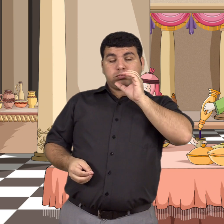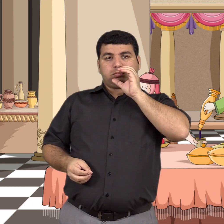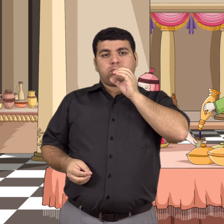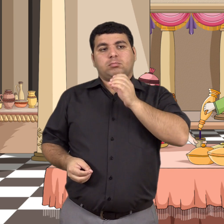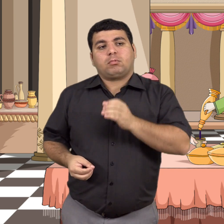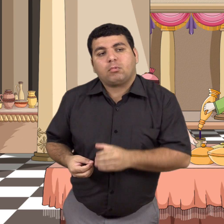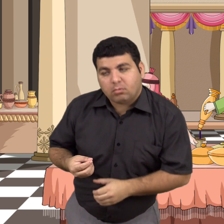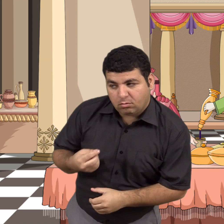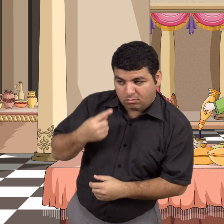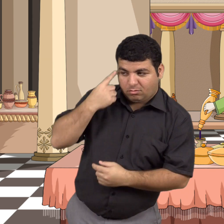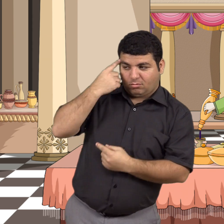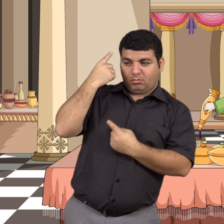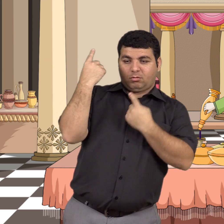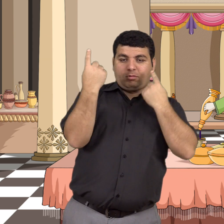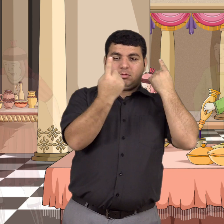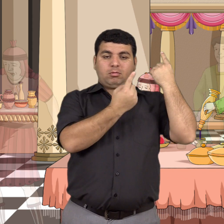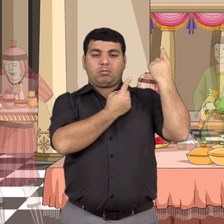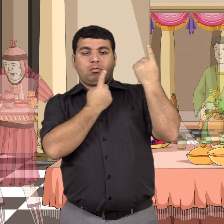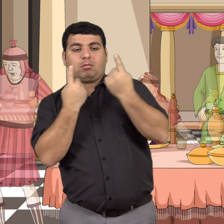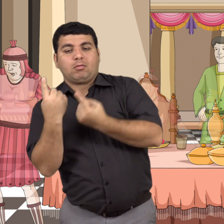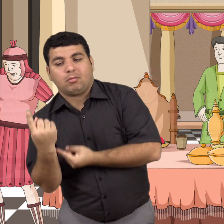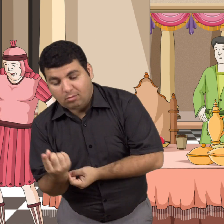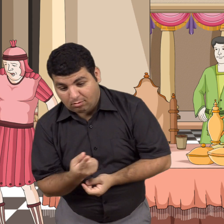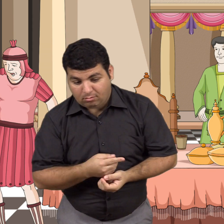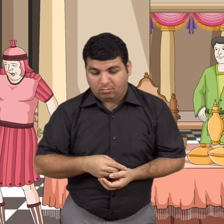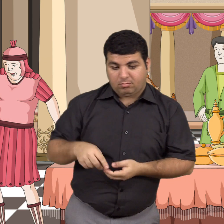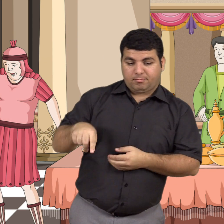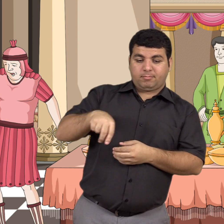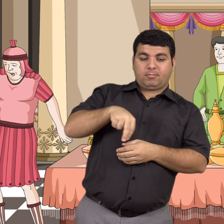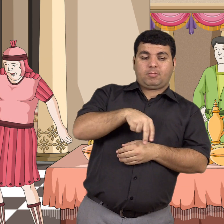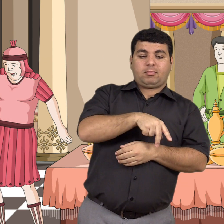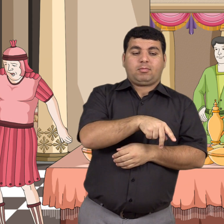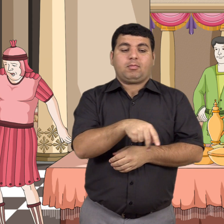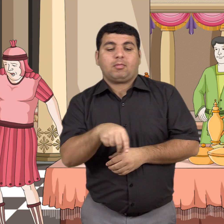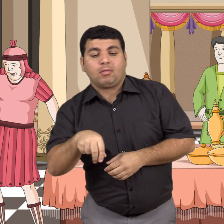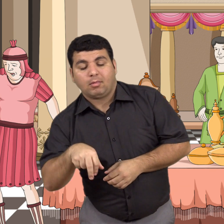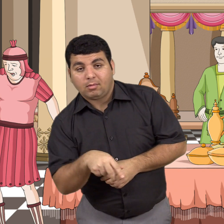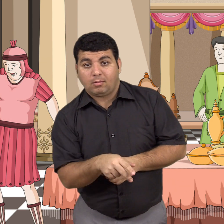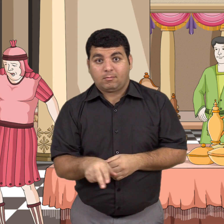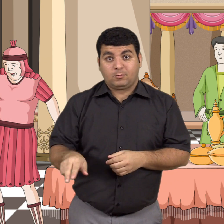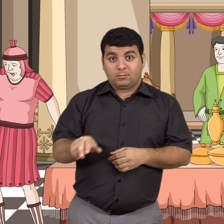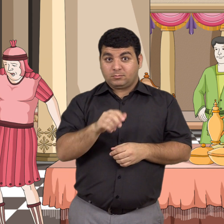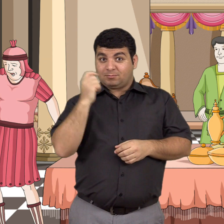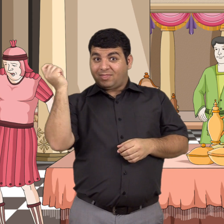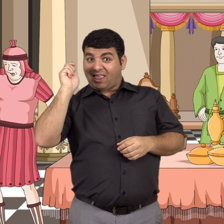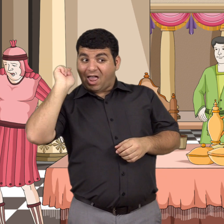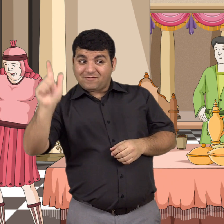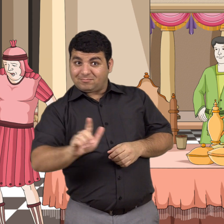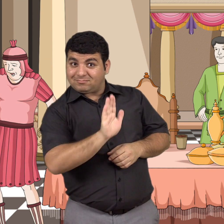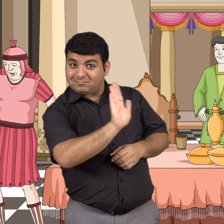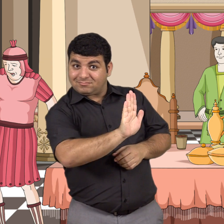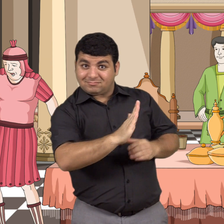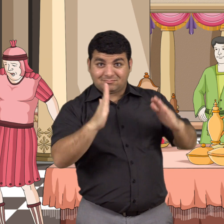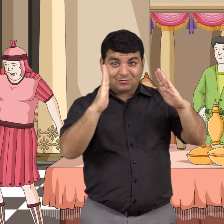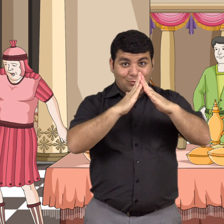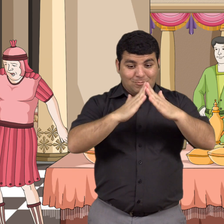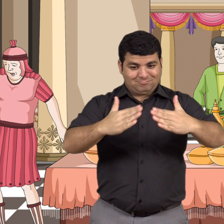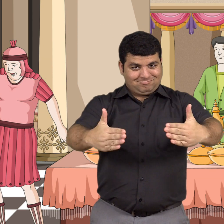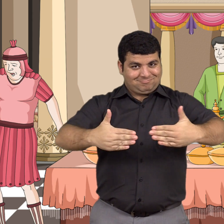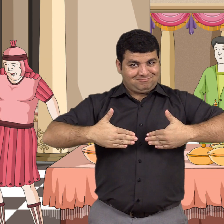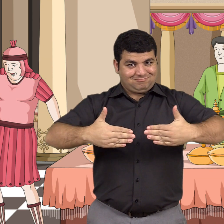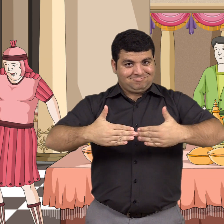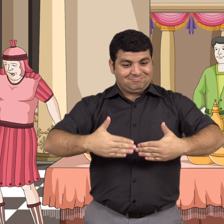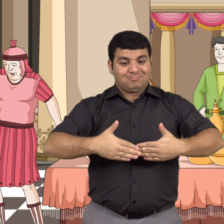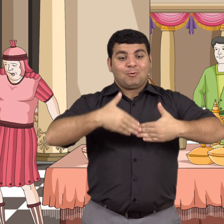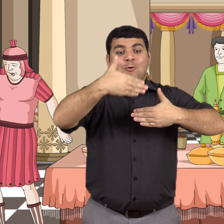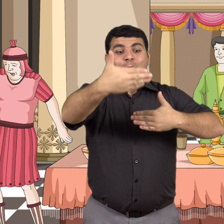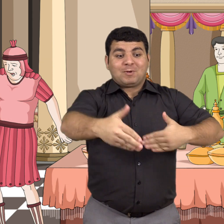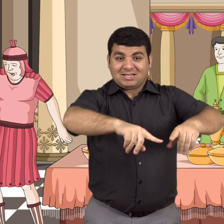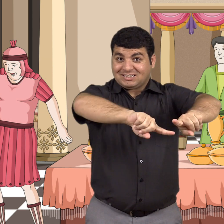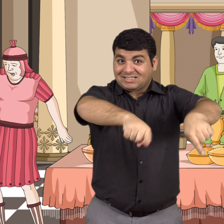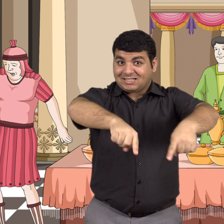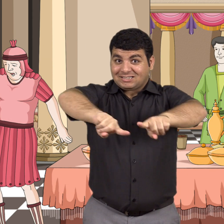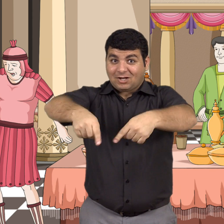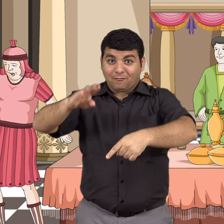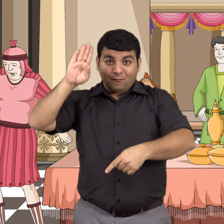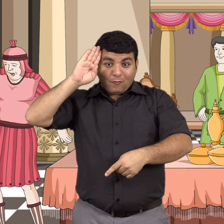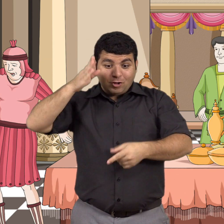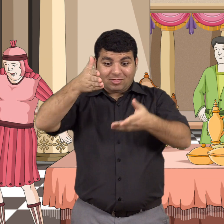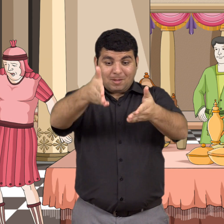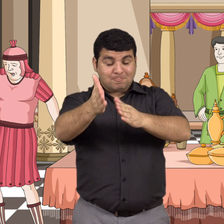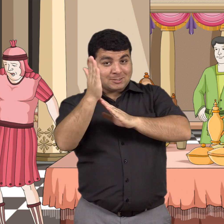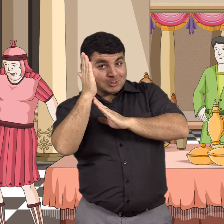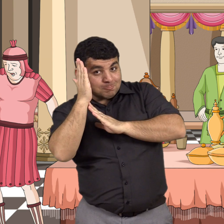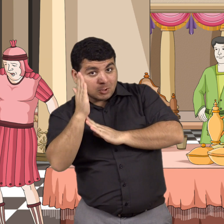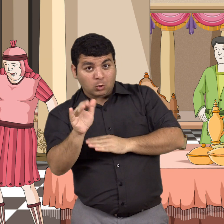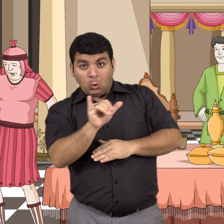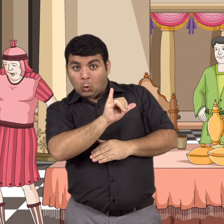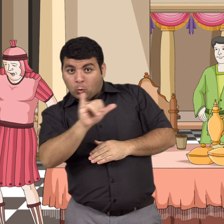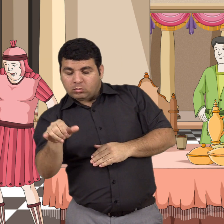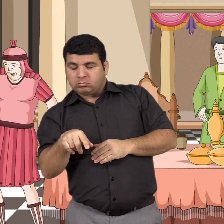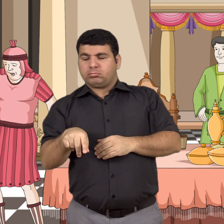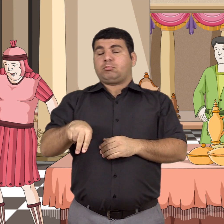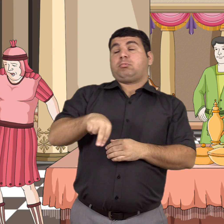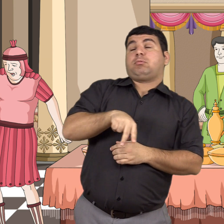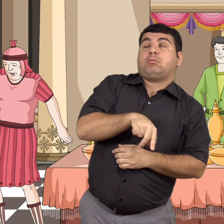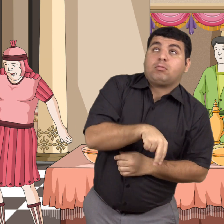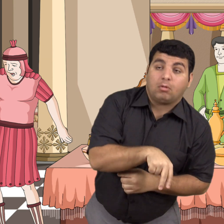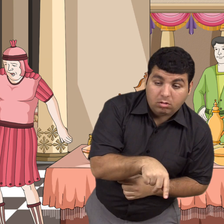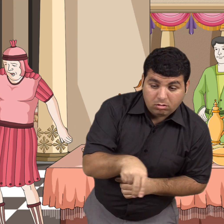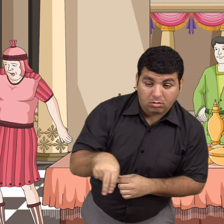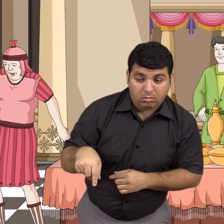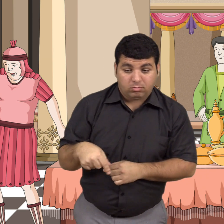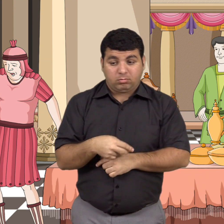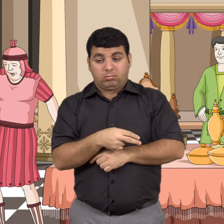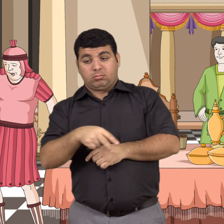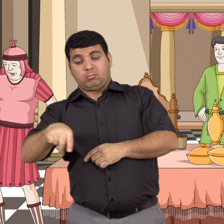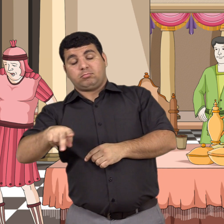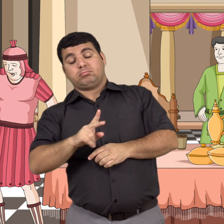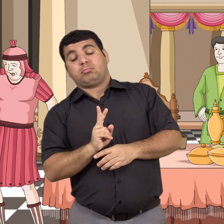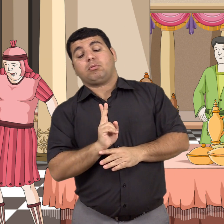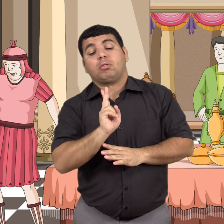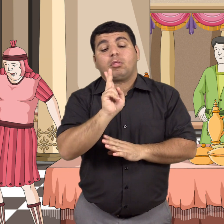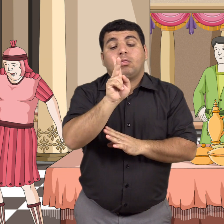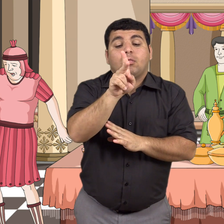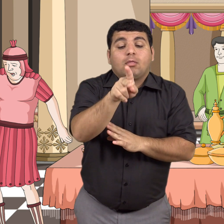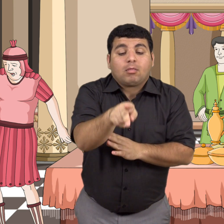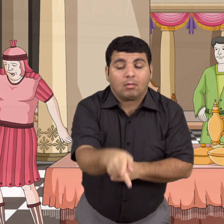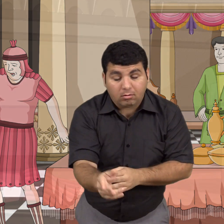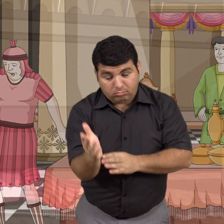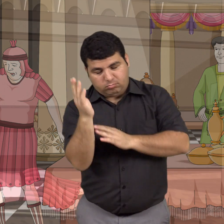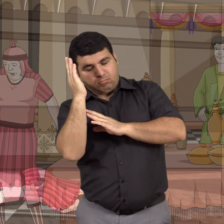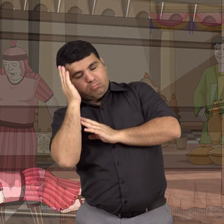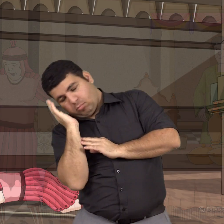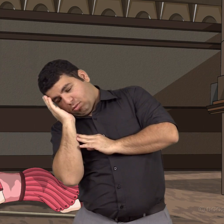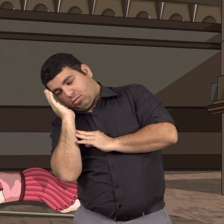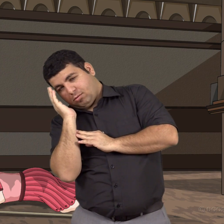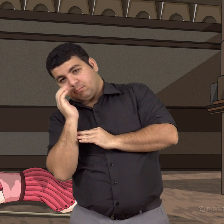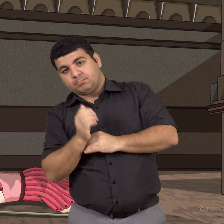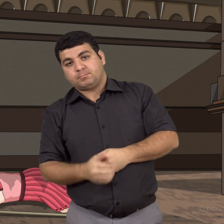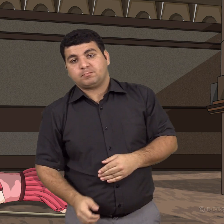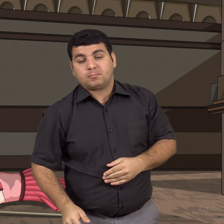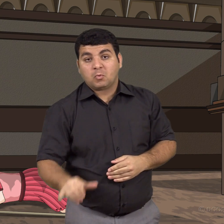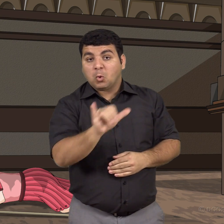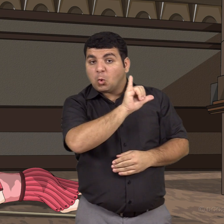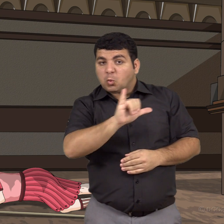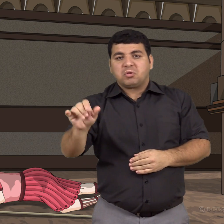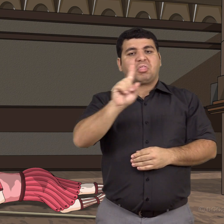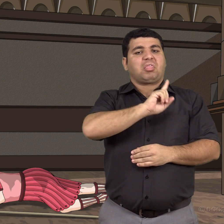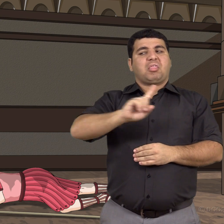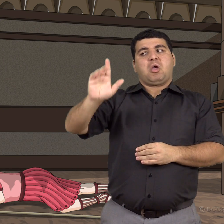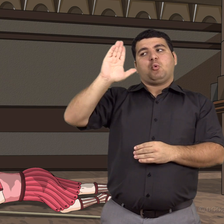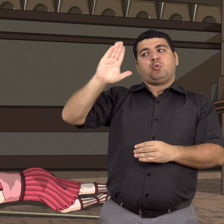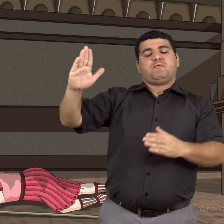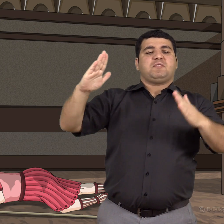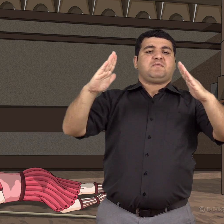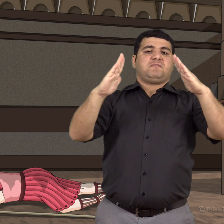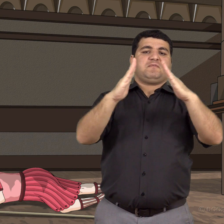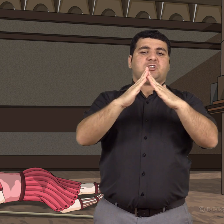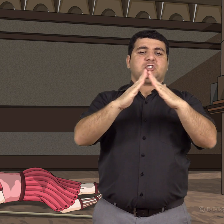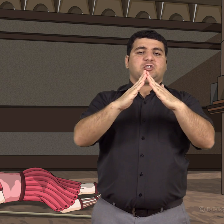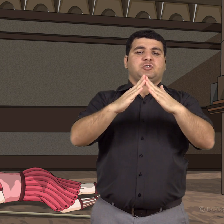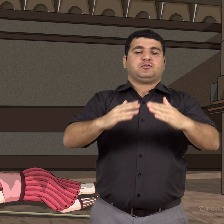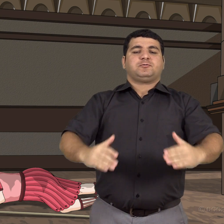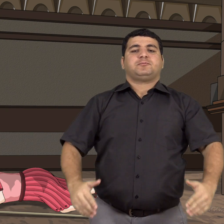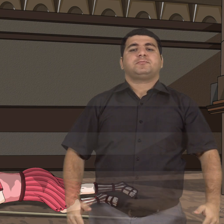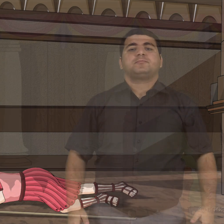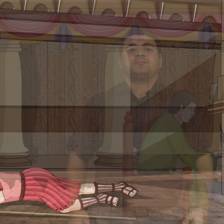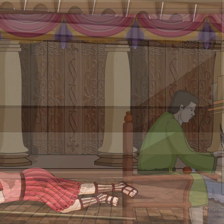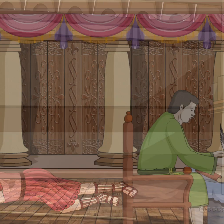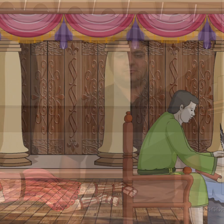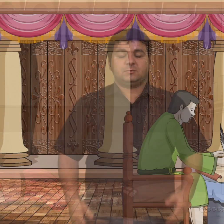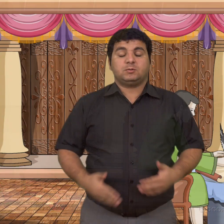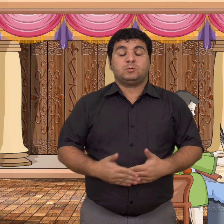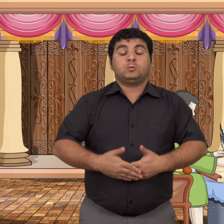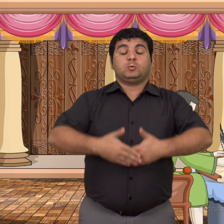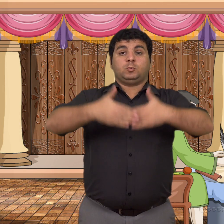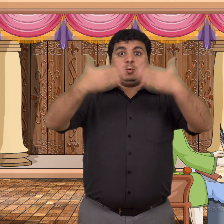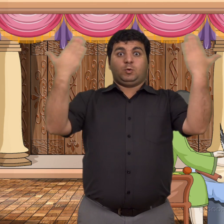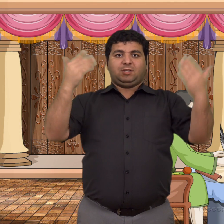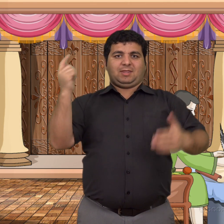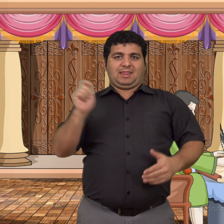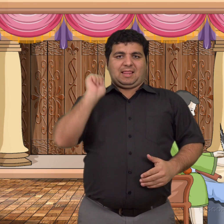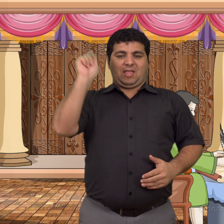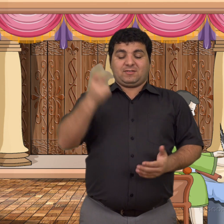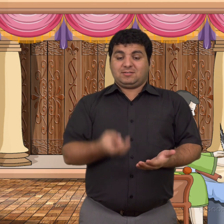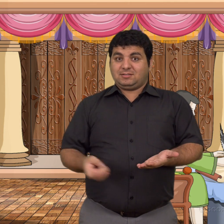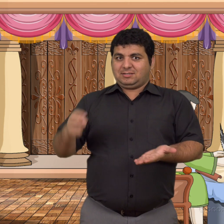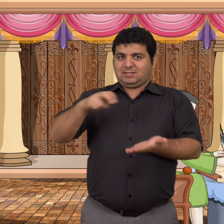And in the evening Uriah went out to lie down on his cot with his master’s servants, but he did not go home.